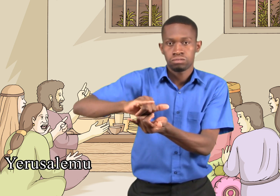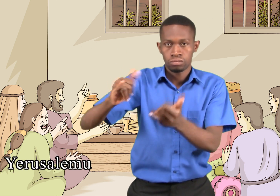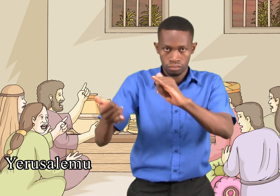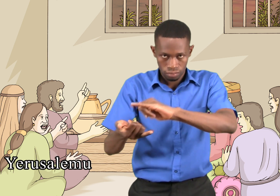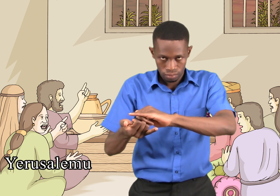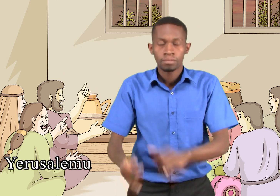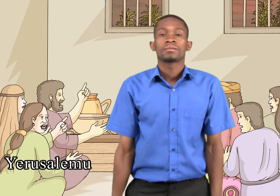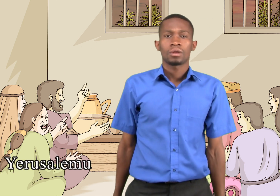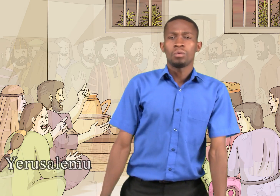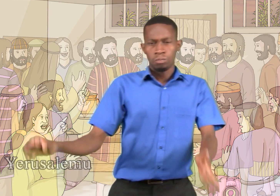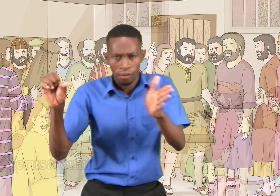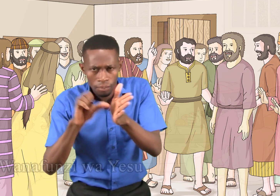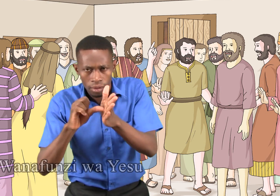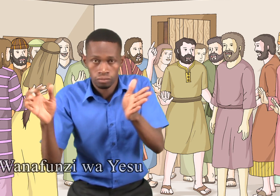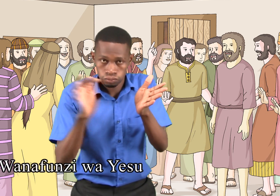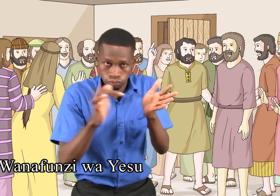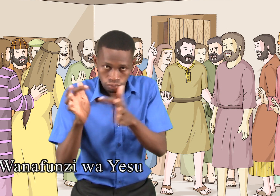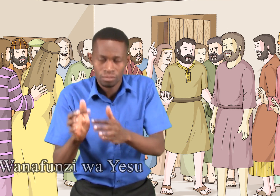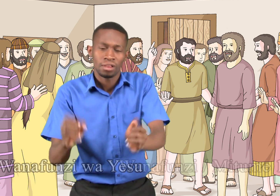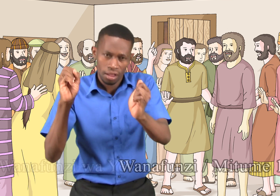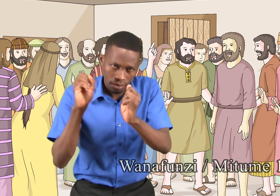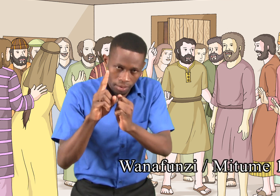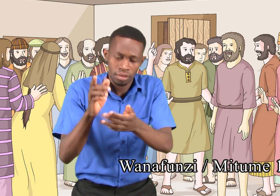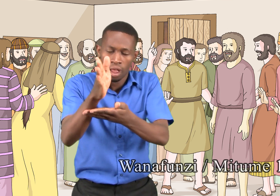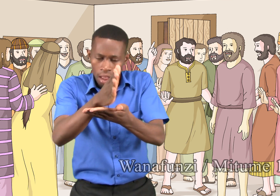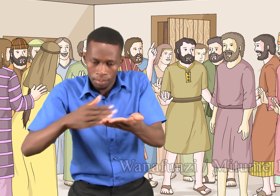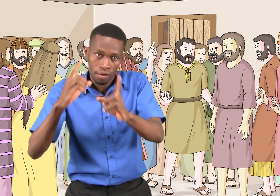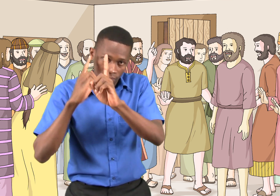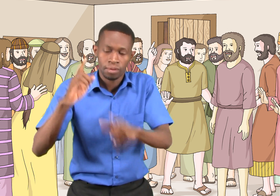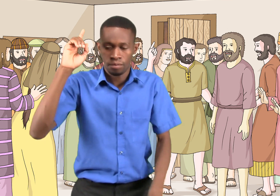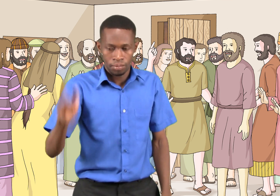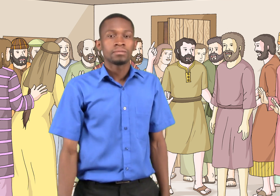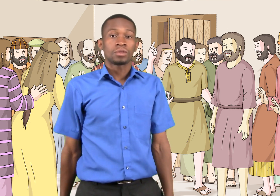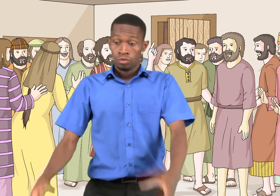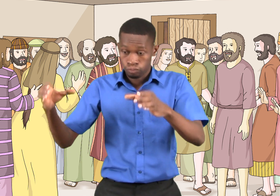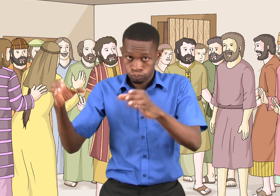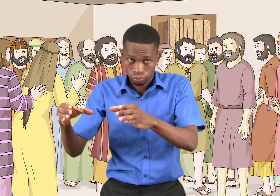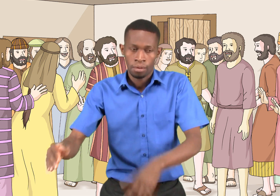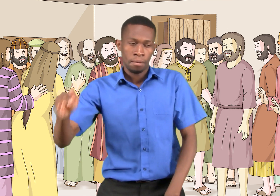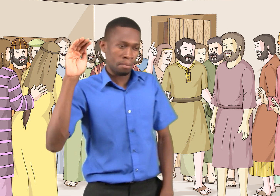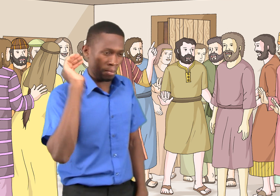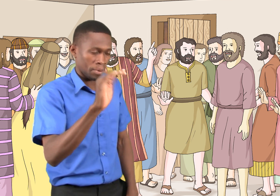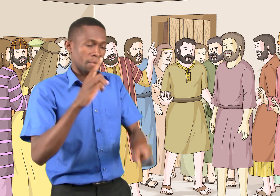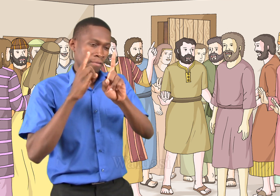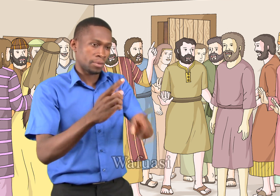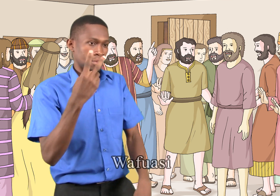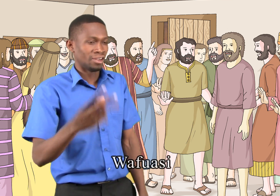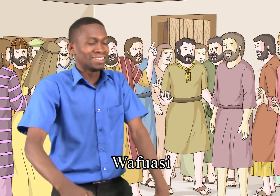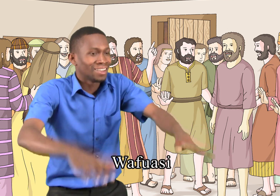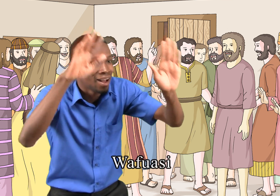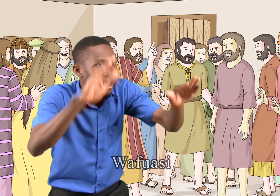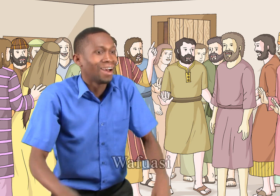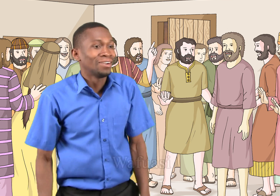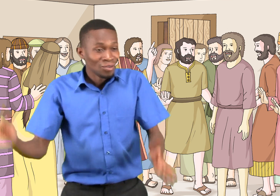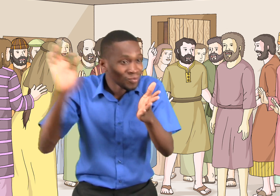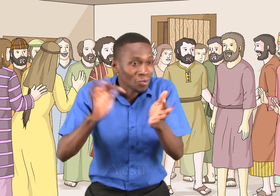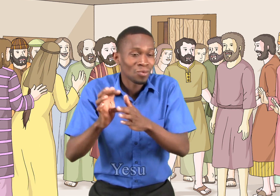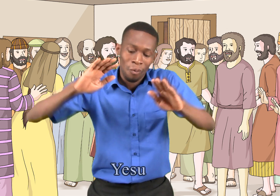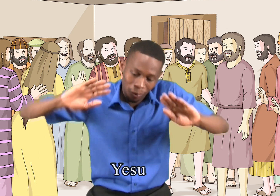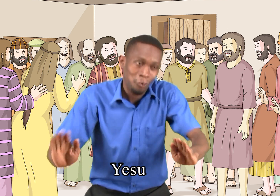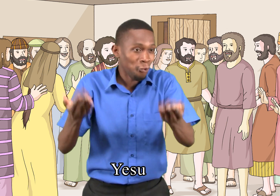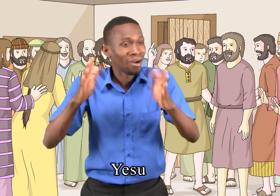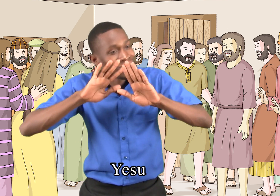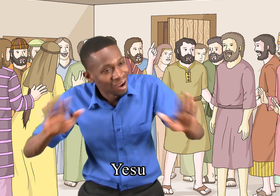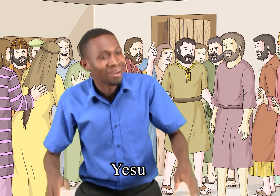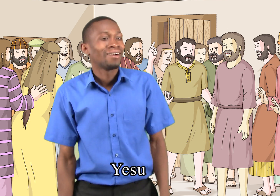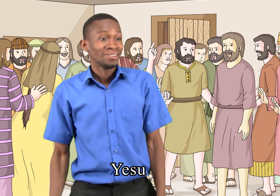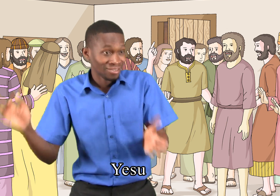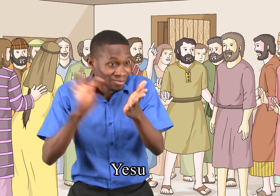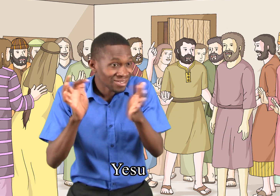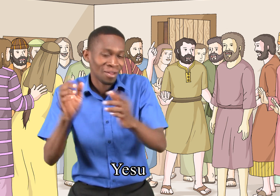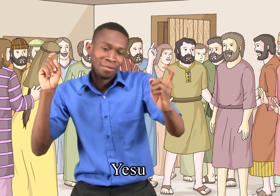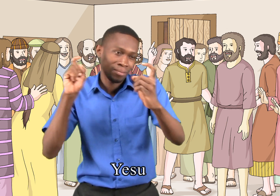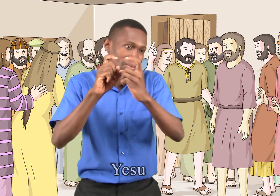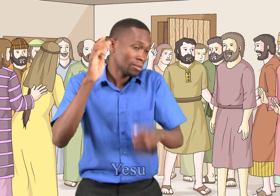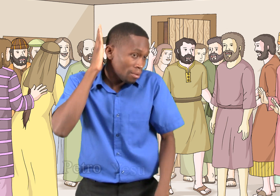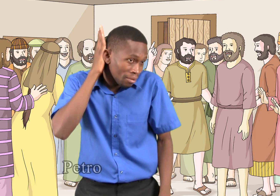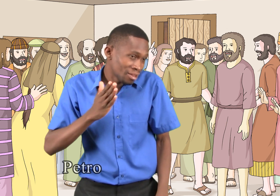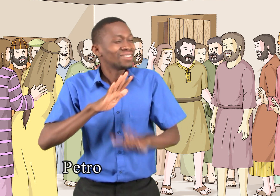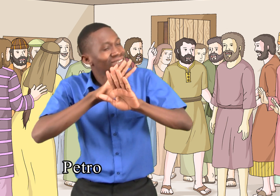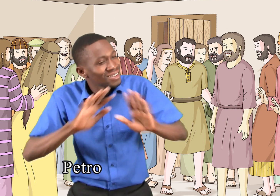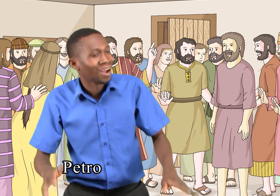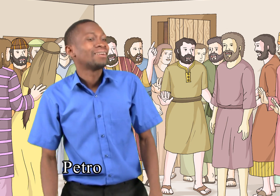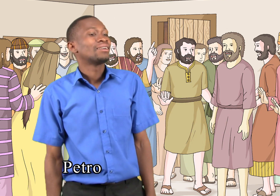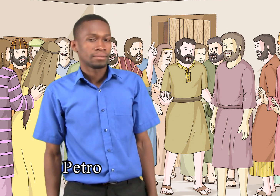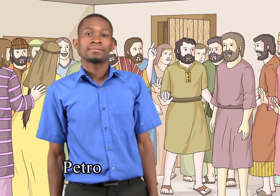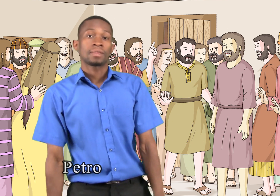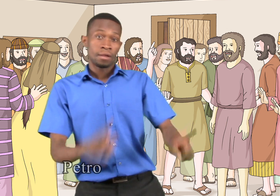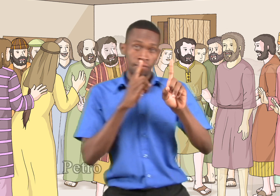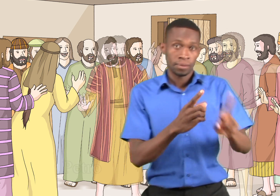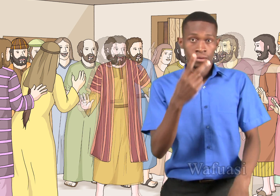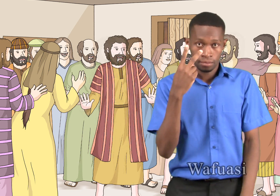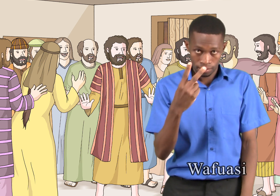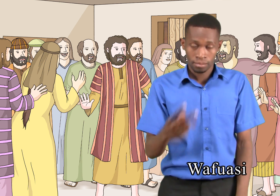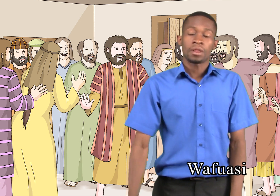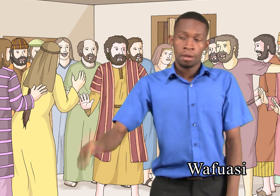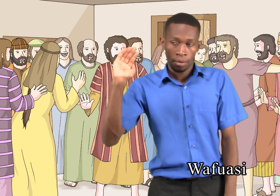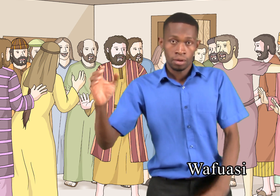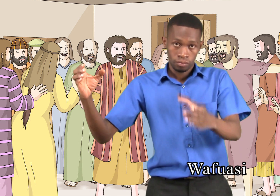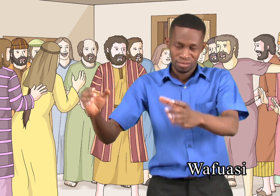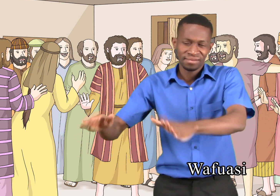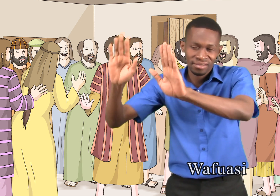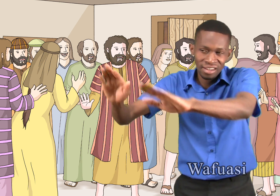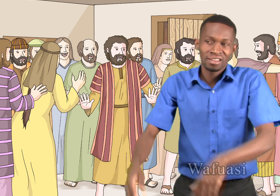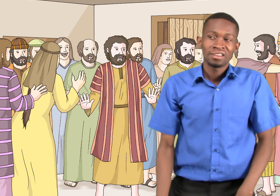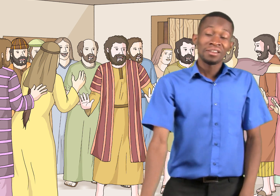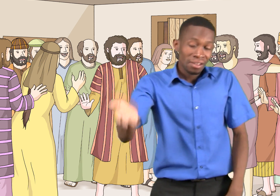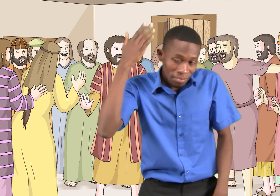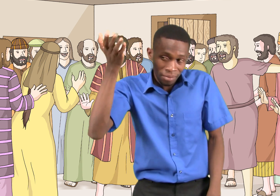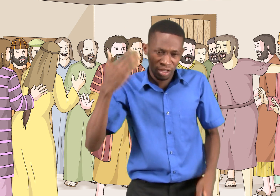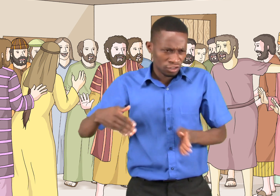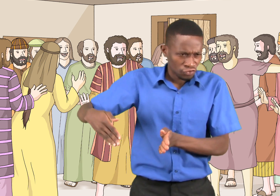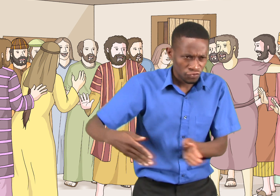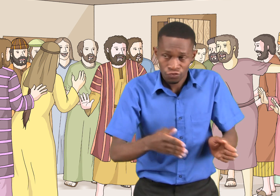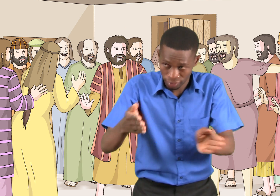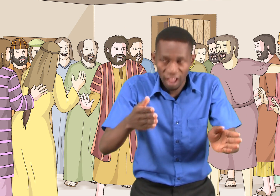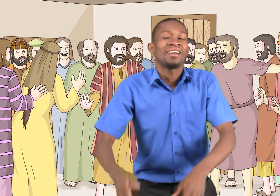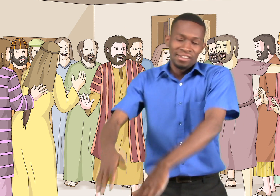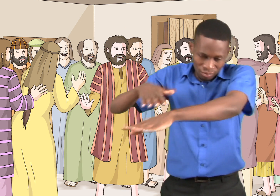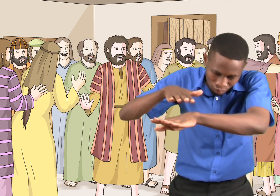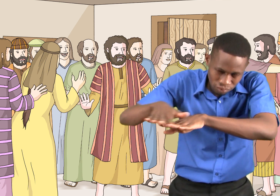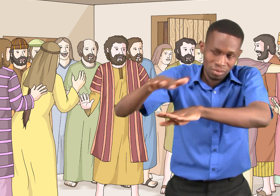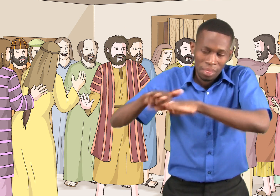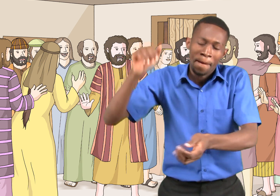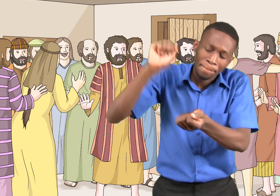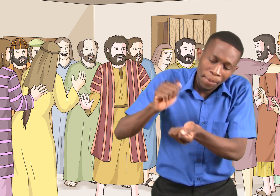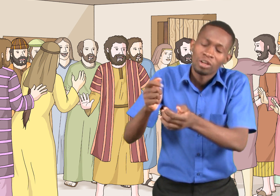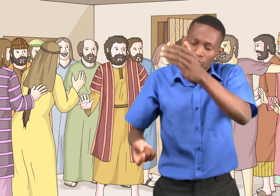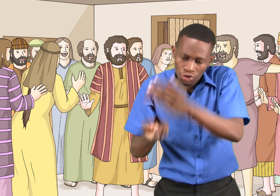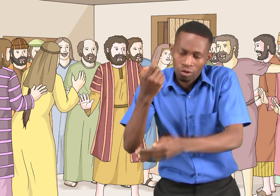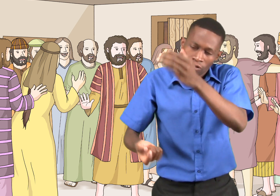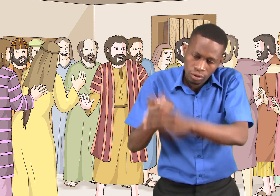There they found the Eleven and those with them, gathered together and saying, “The Lord has indeed risen and has appeared to Simon!”